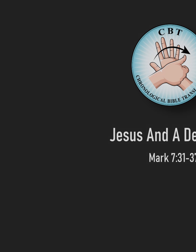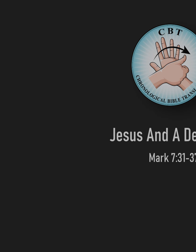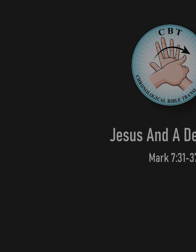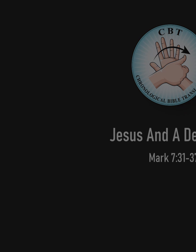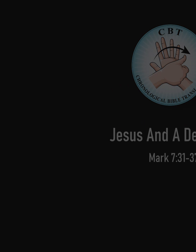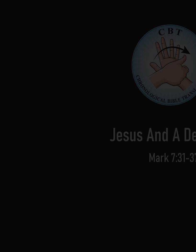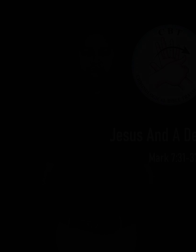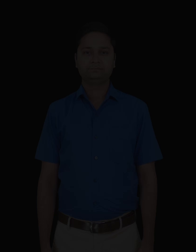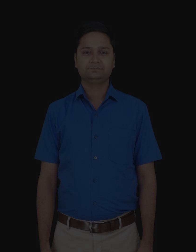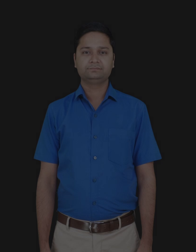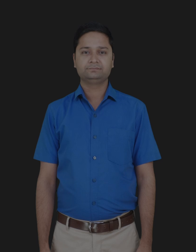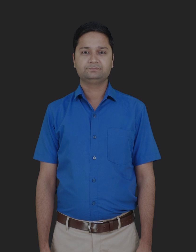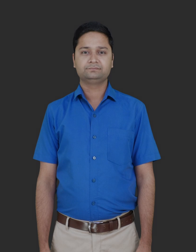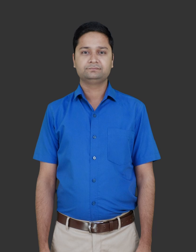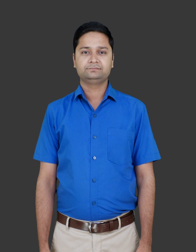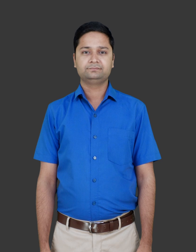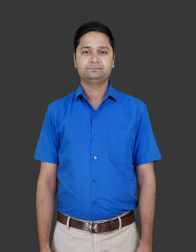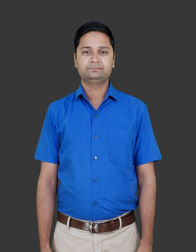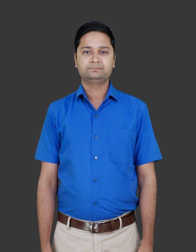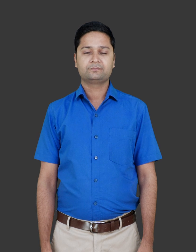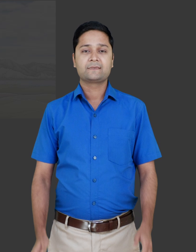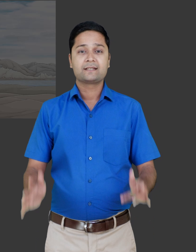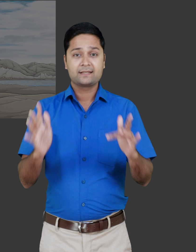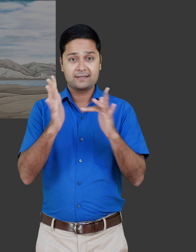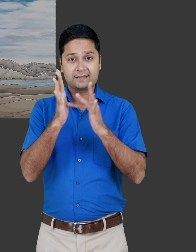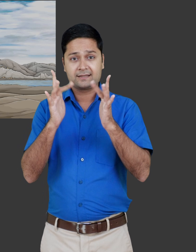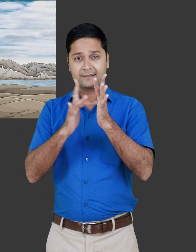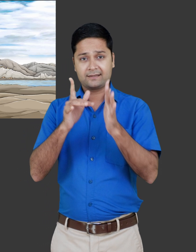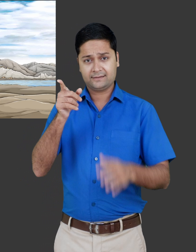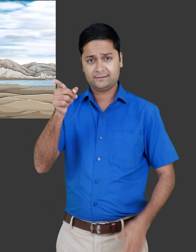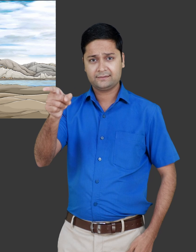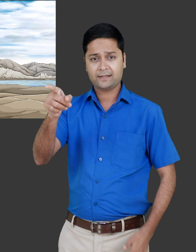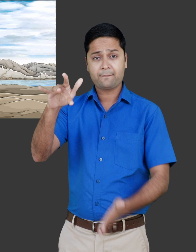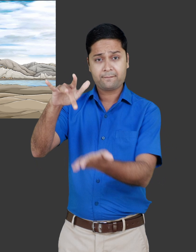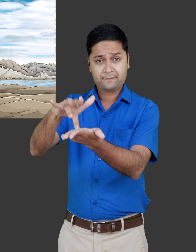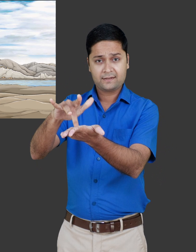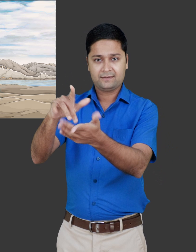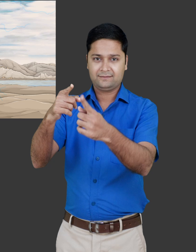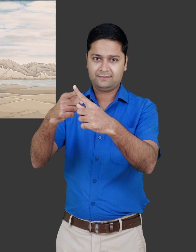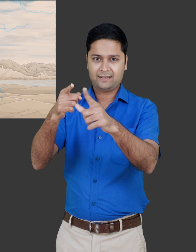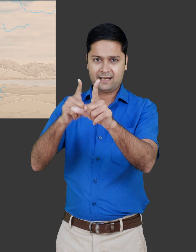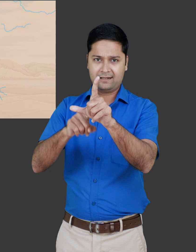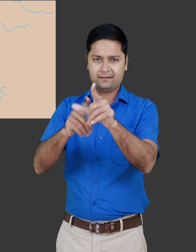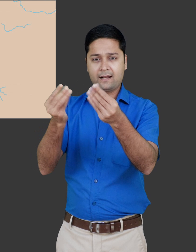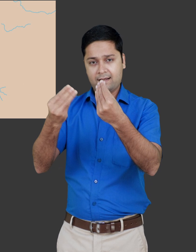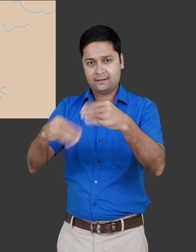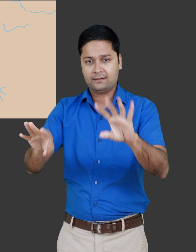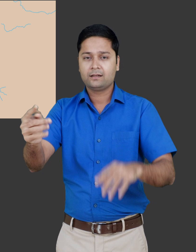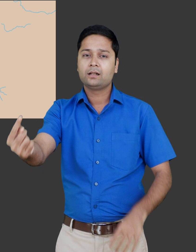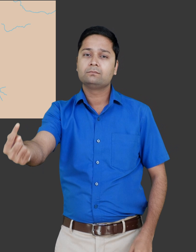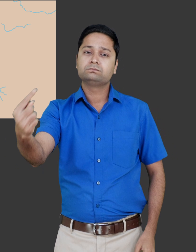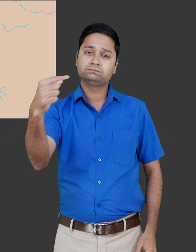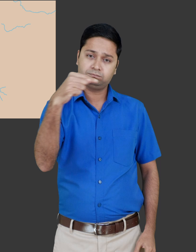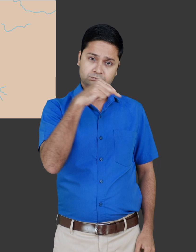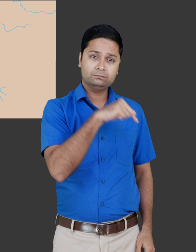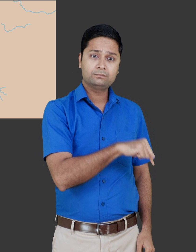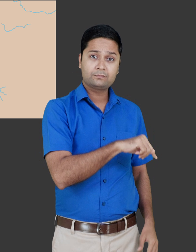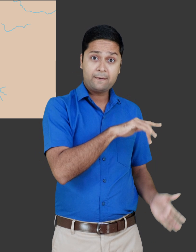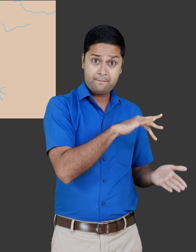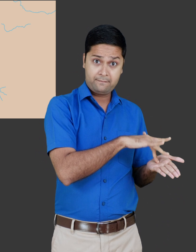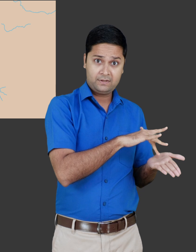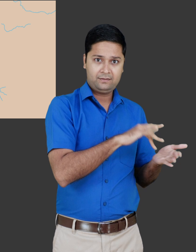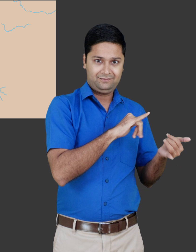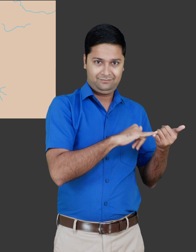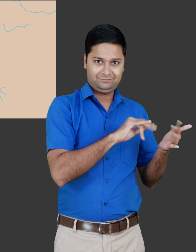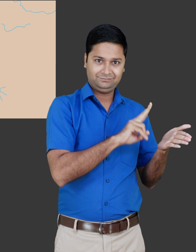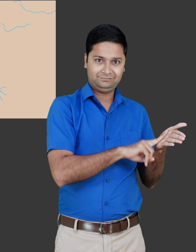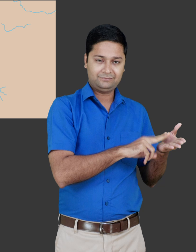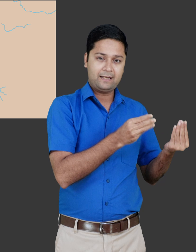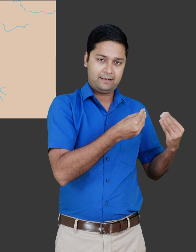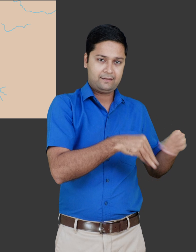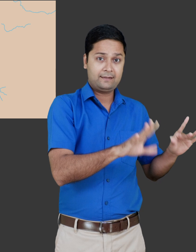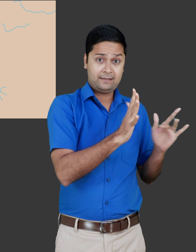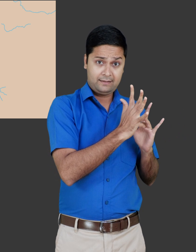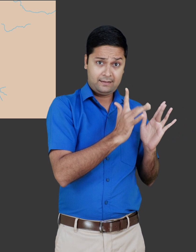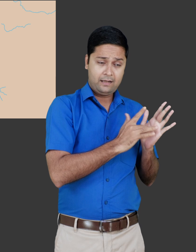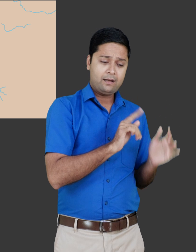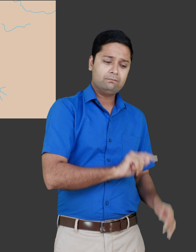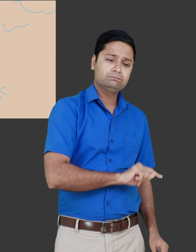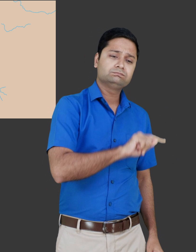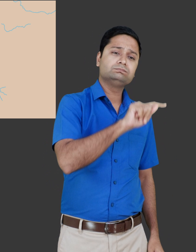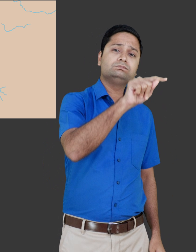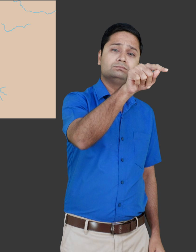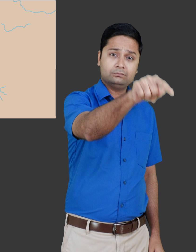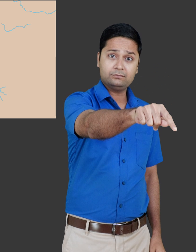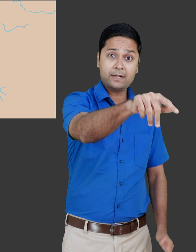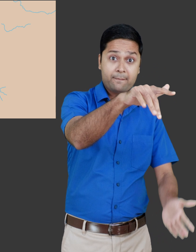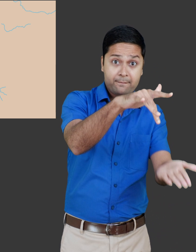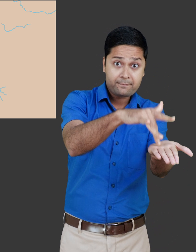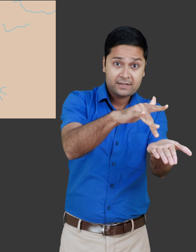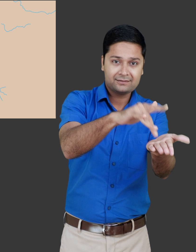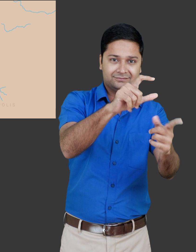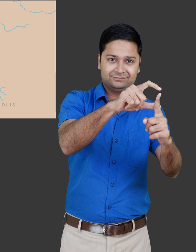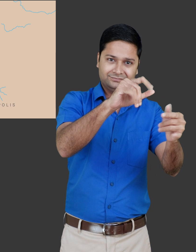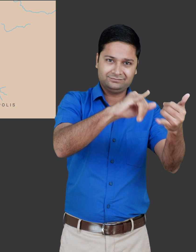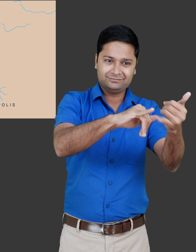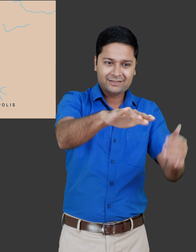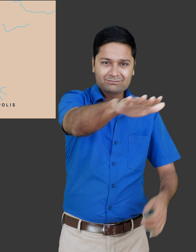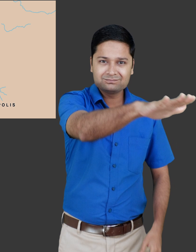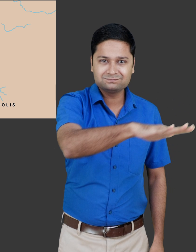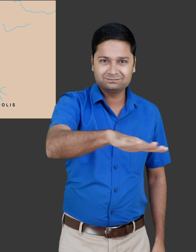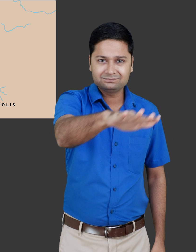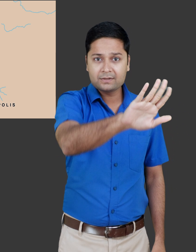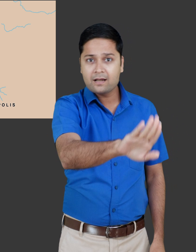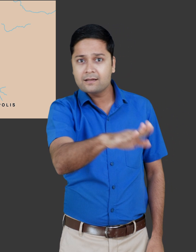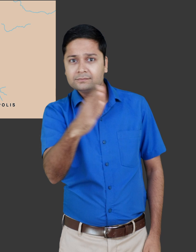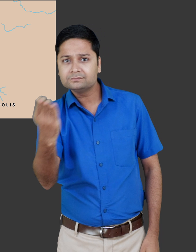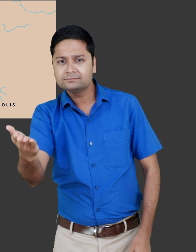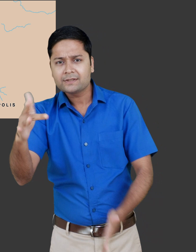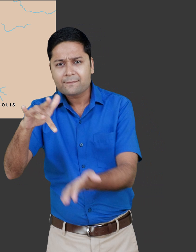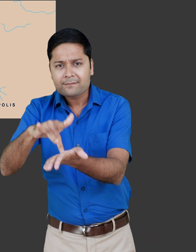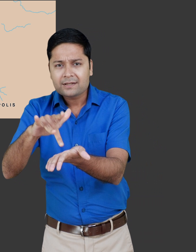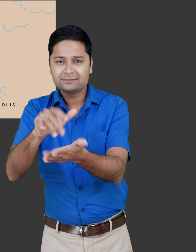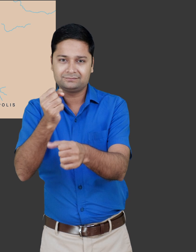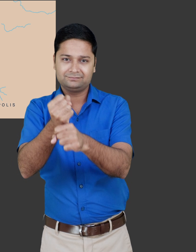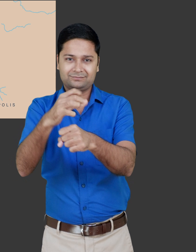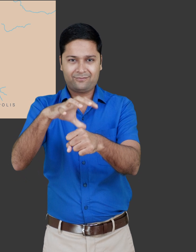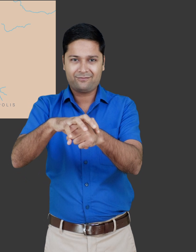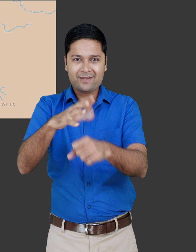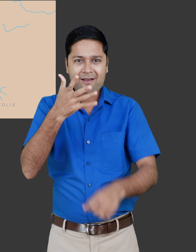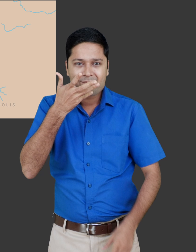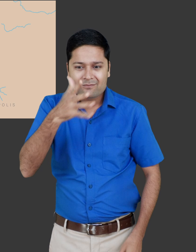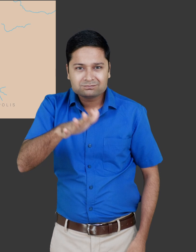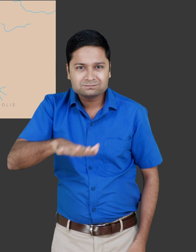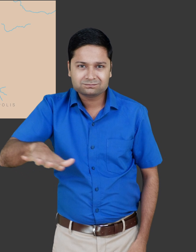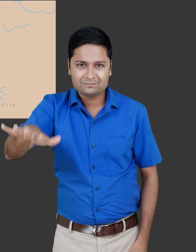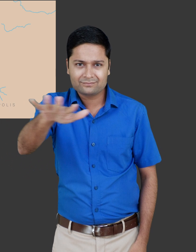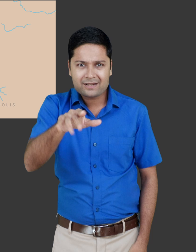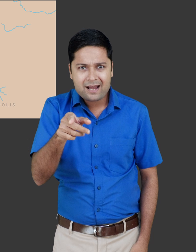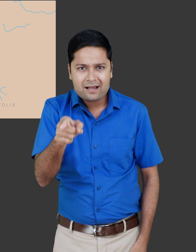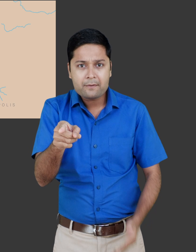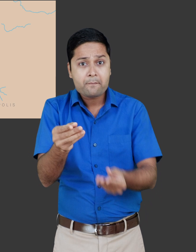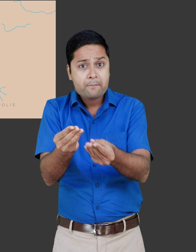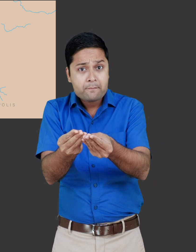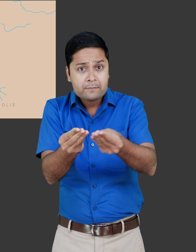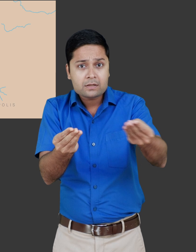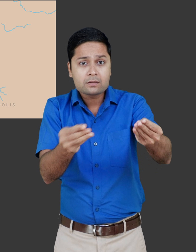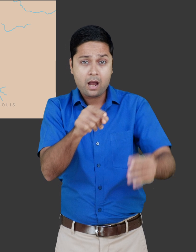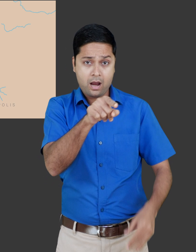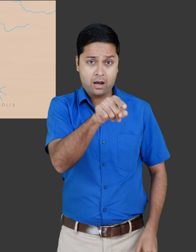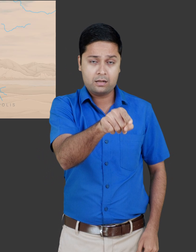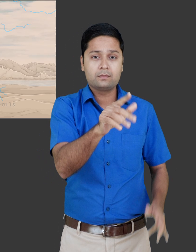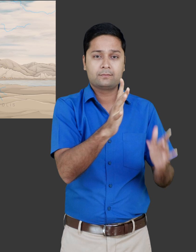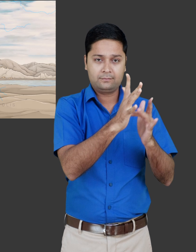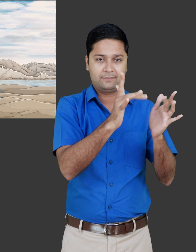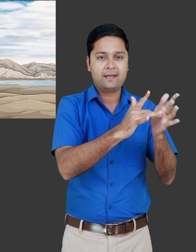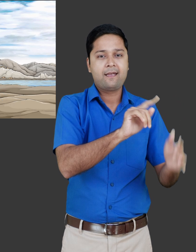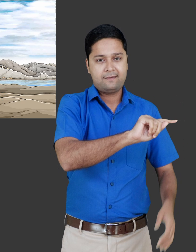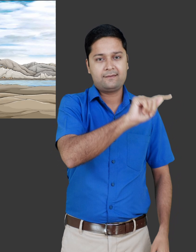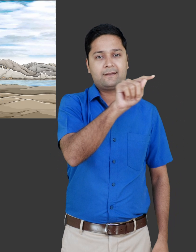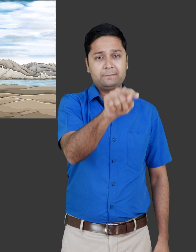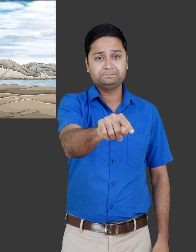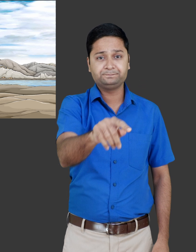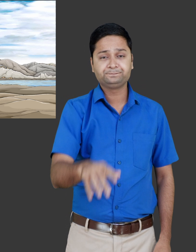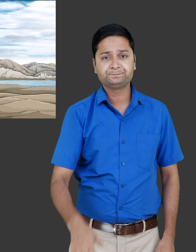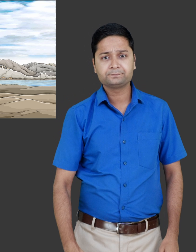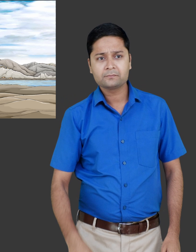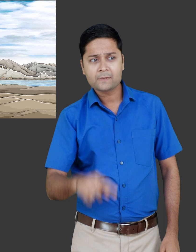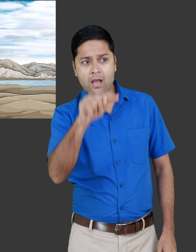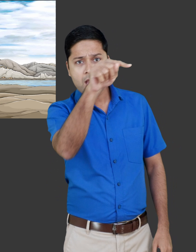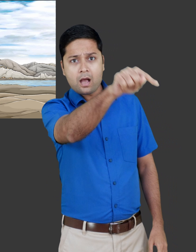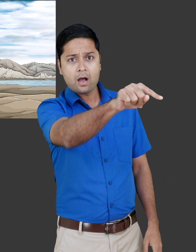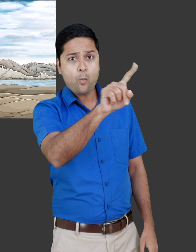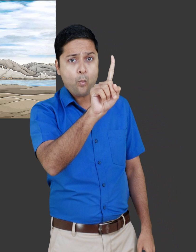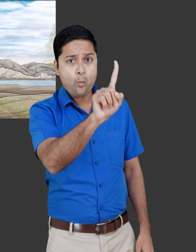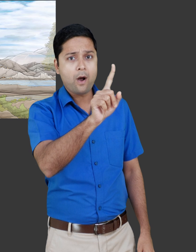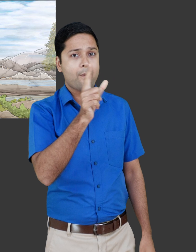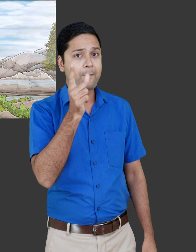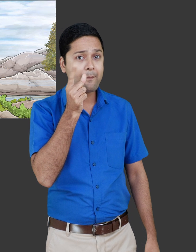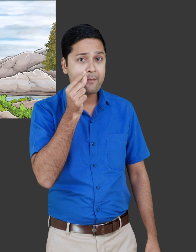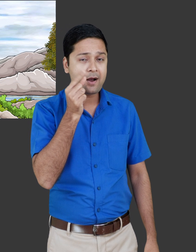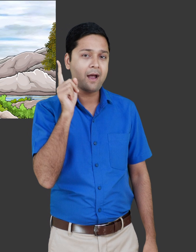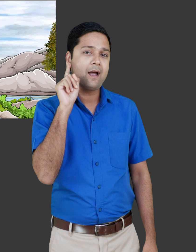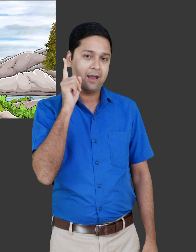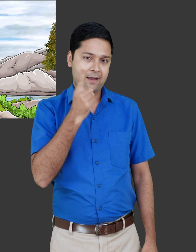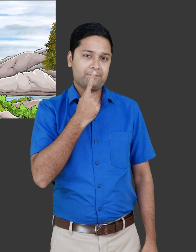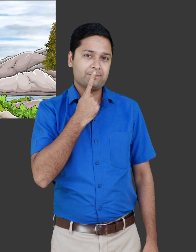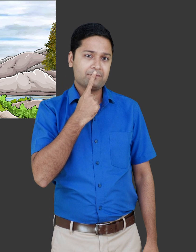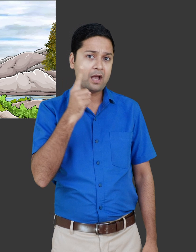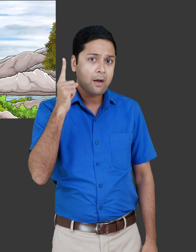Then Jesus left the region of Tyre and went through Sidon to the Sea of Galilee and into the region of the Decapolis.